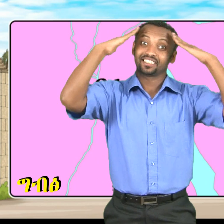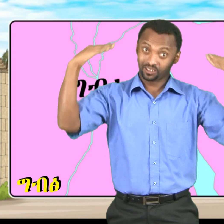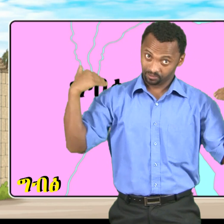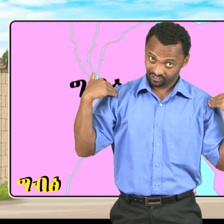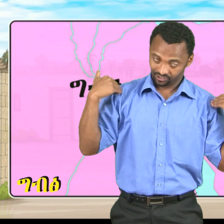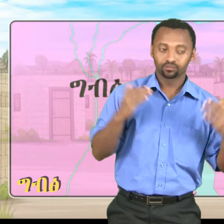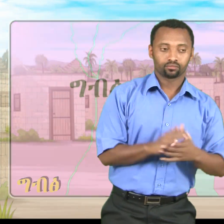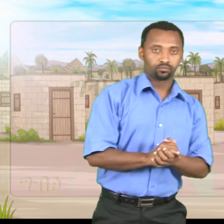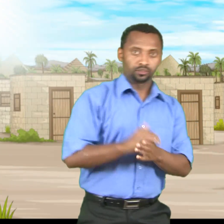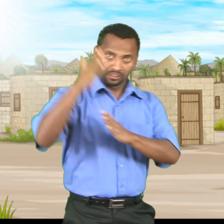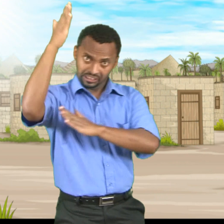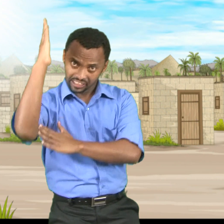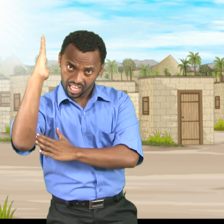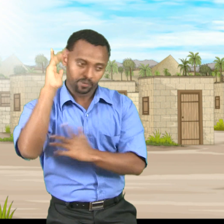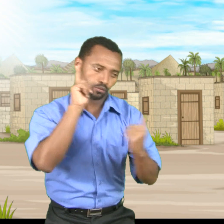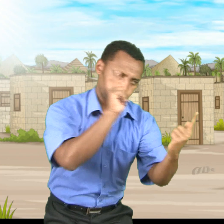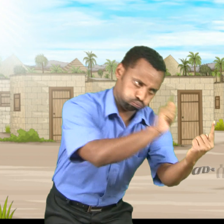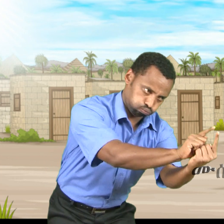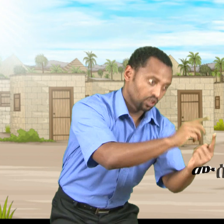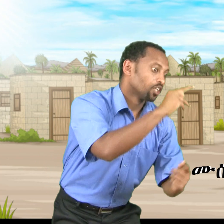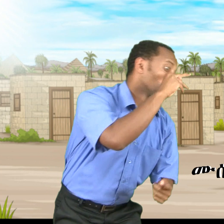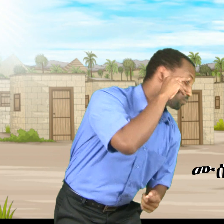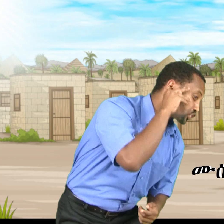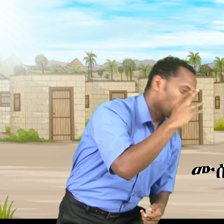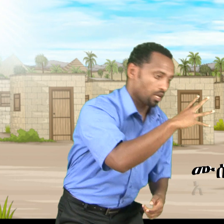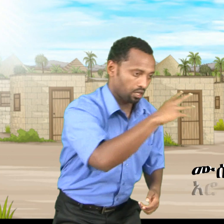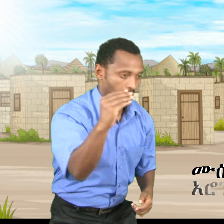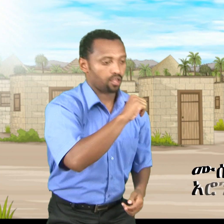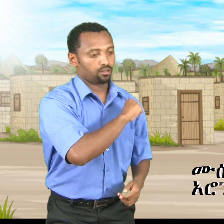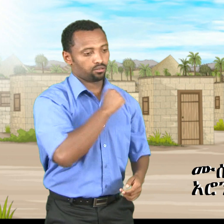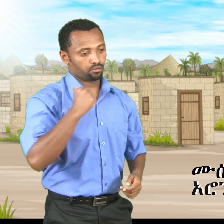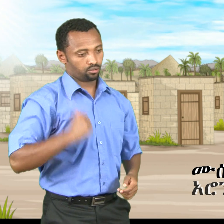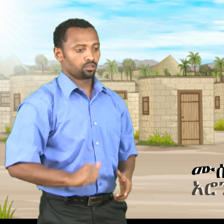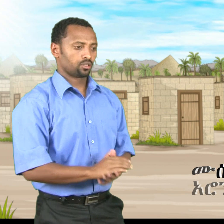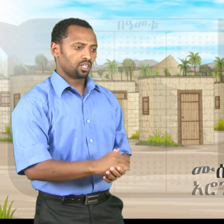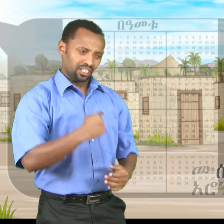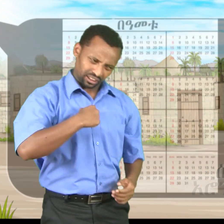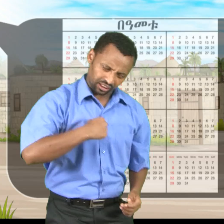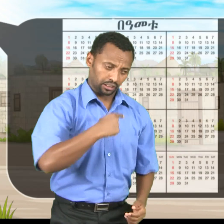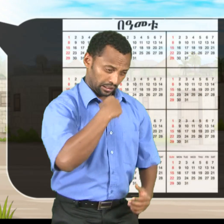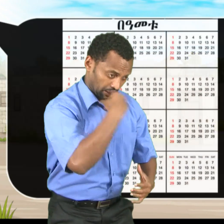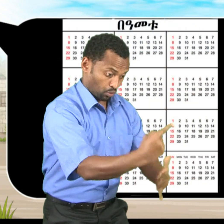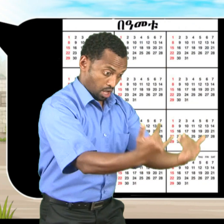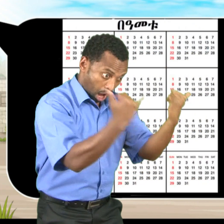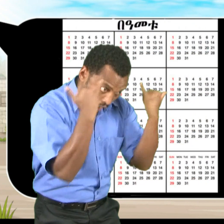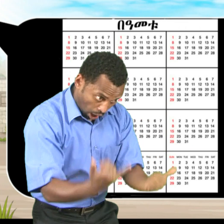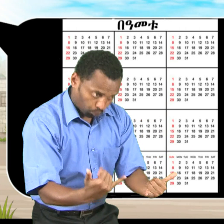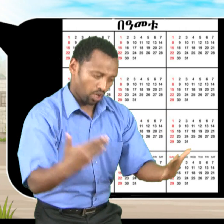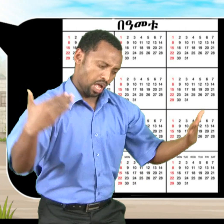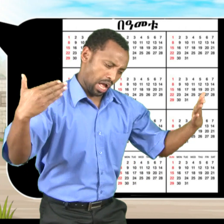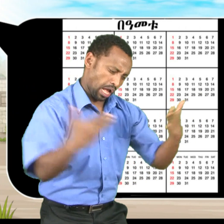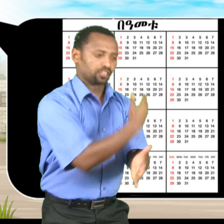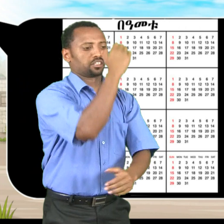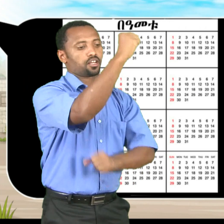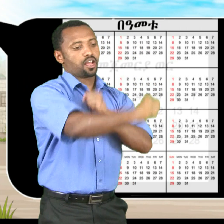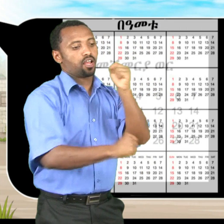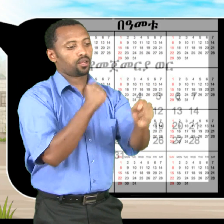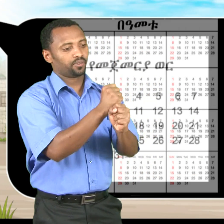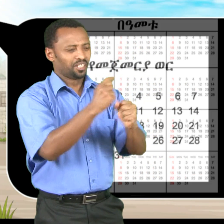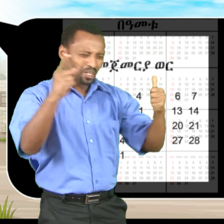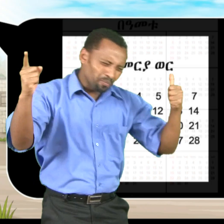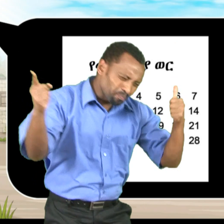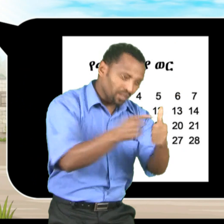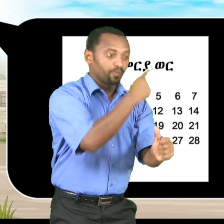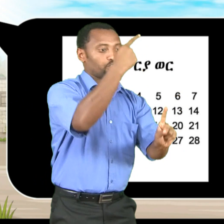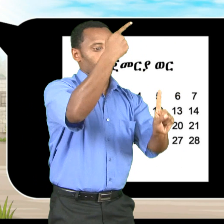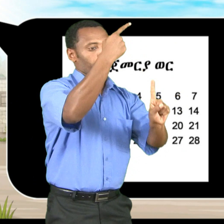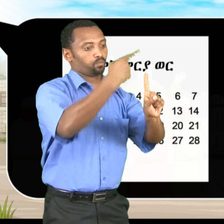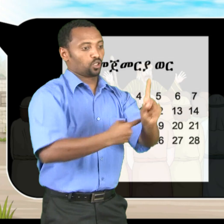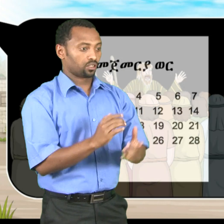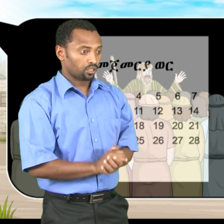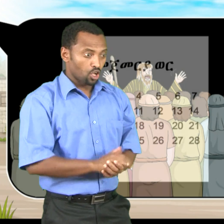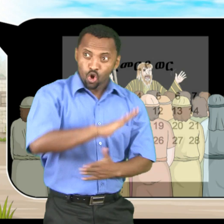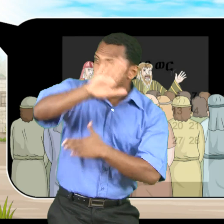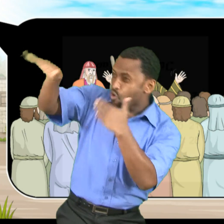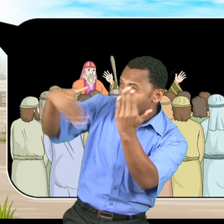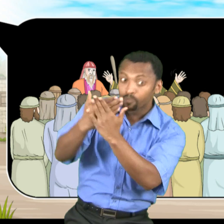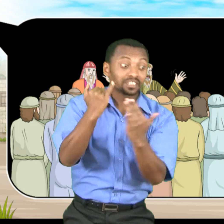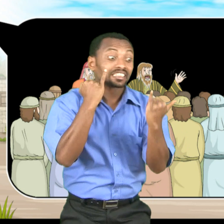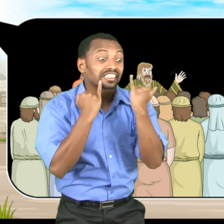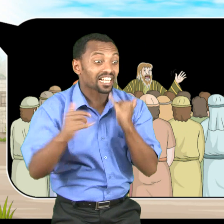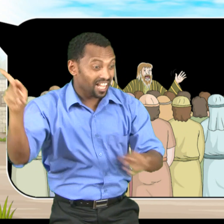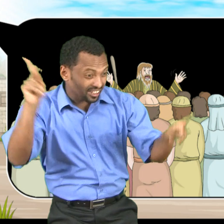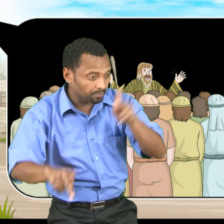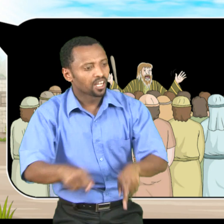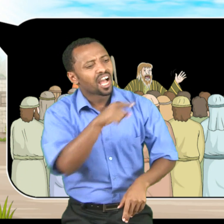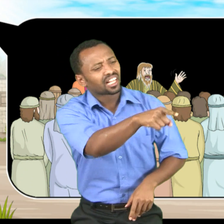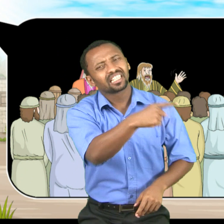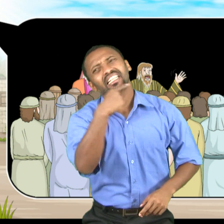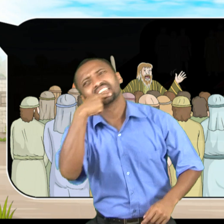Now the LORD said to Moses and Aaron in the land of Egypt, “This month is the beginning of months for you; it shall be the first month of your year.